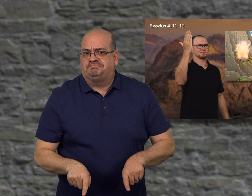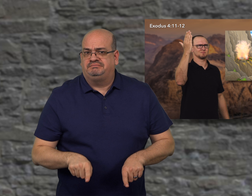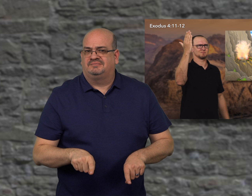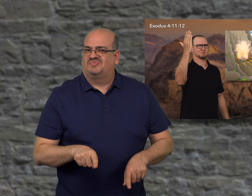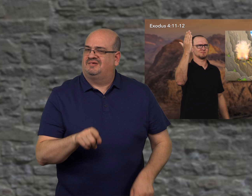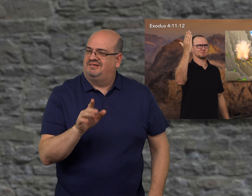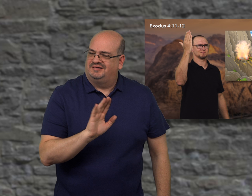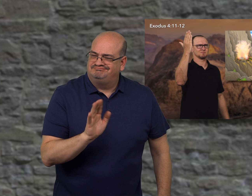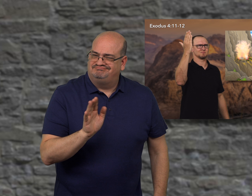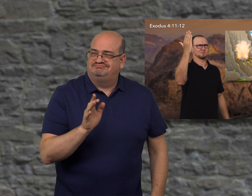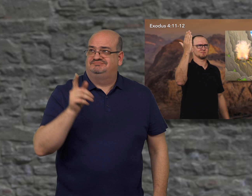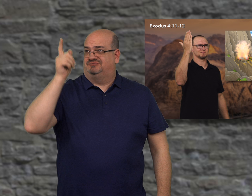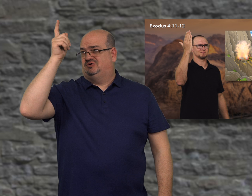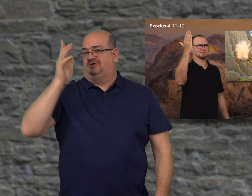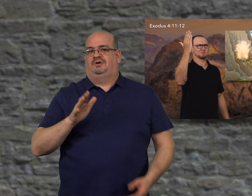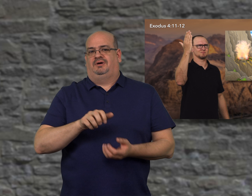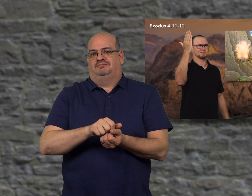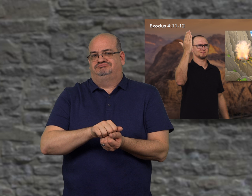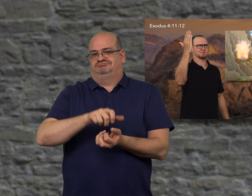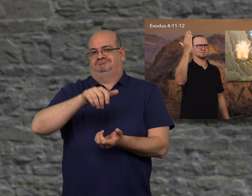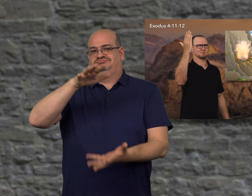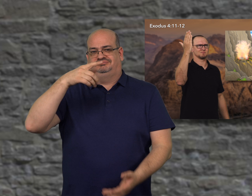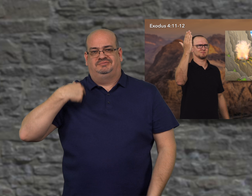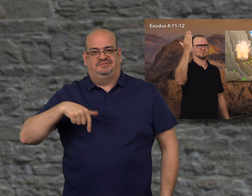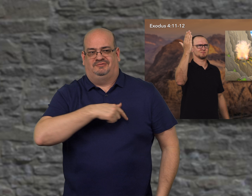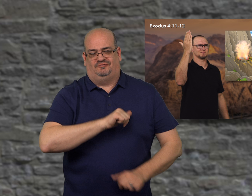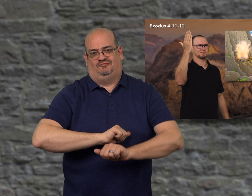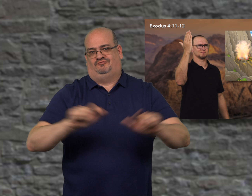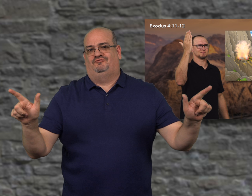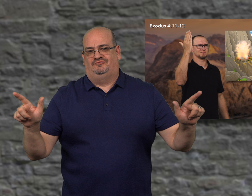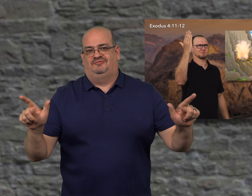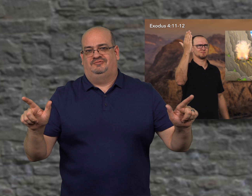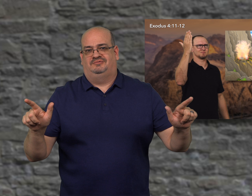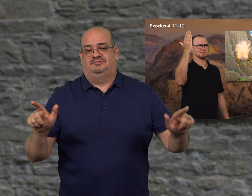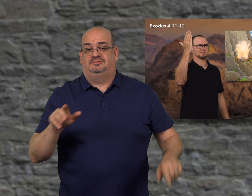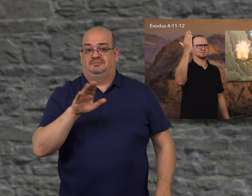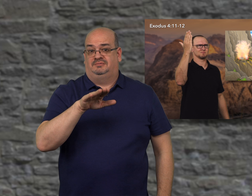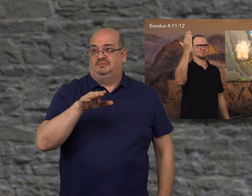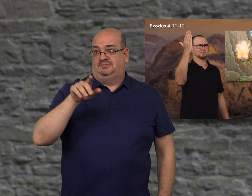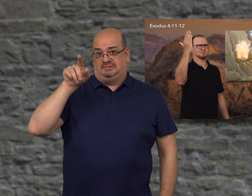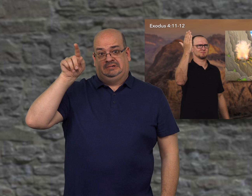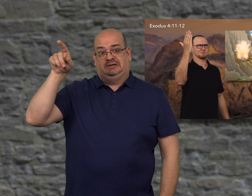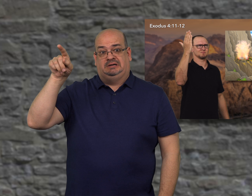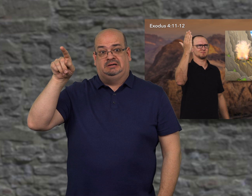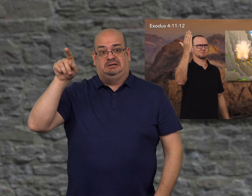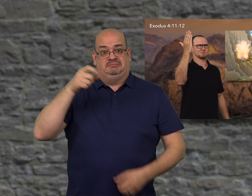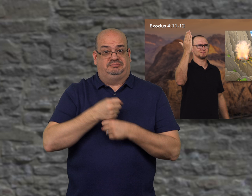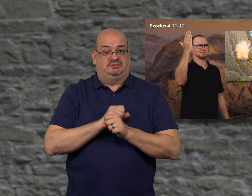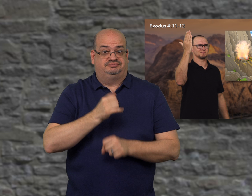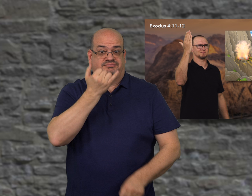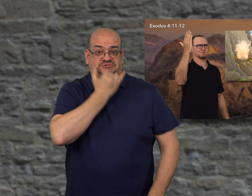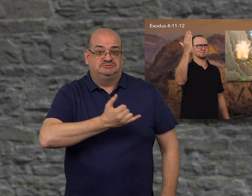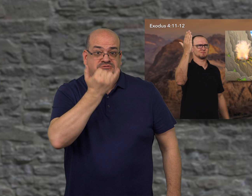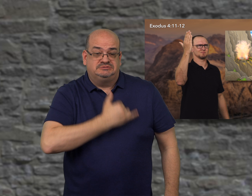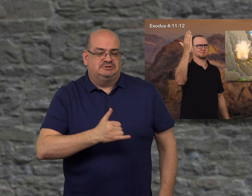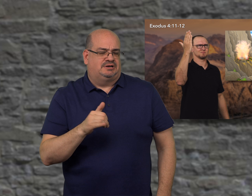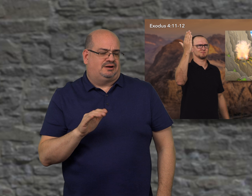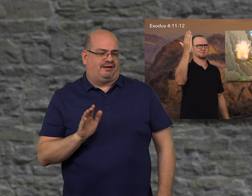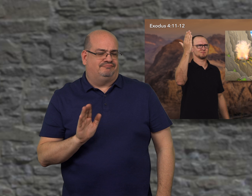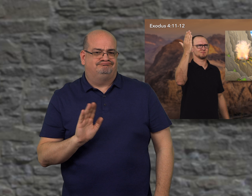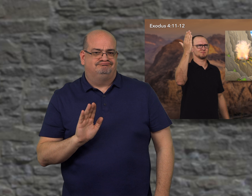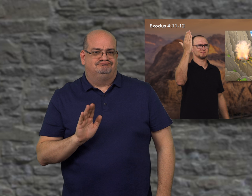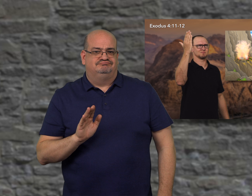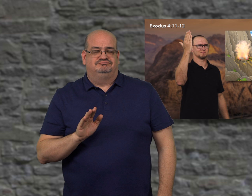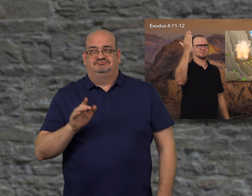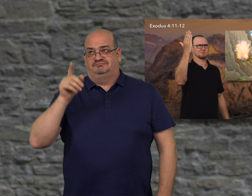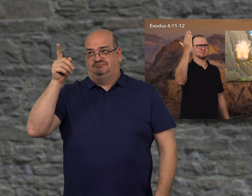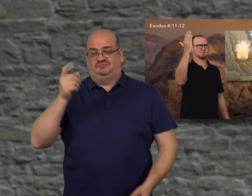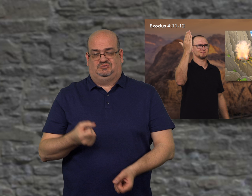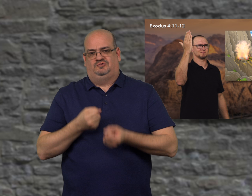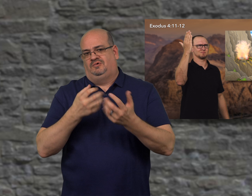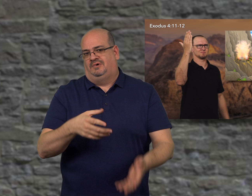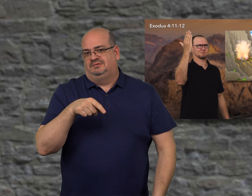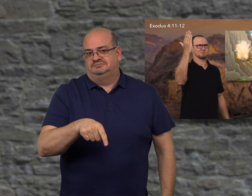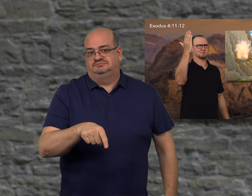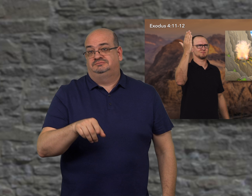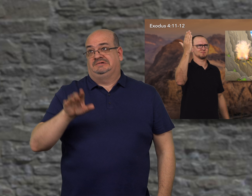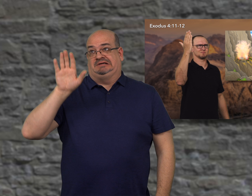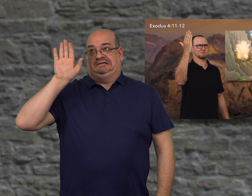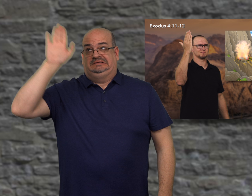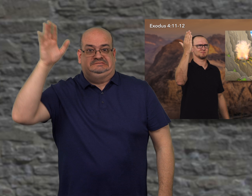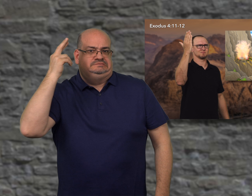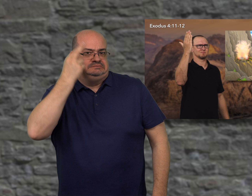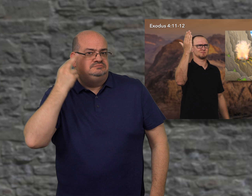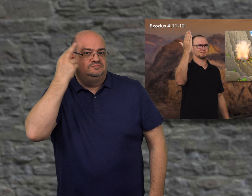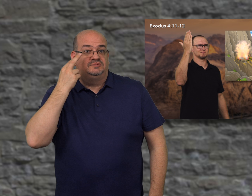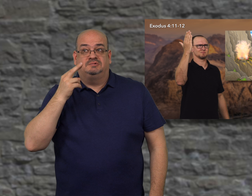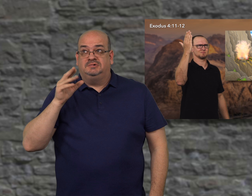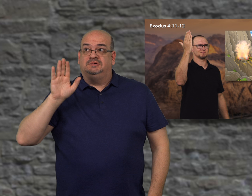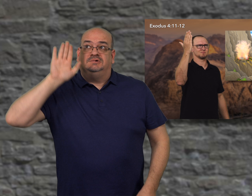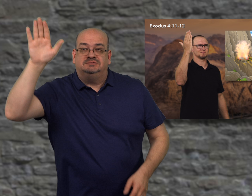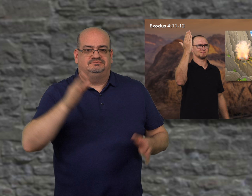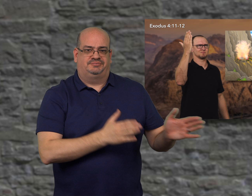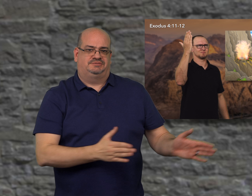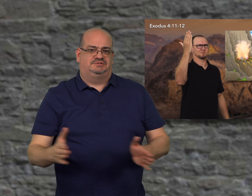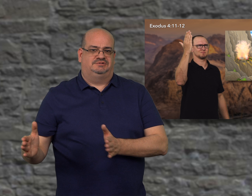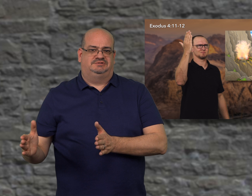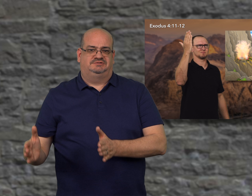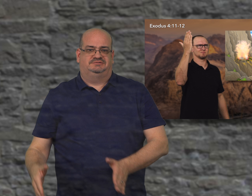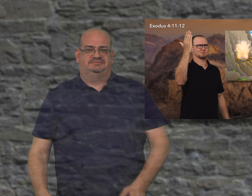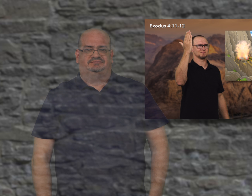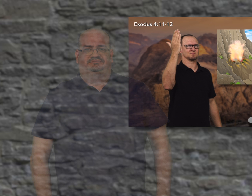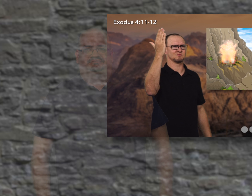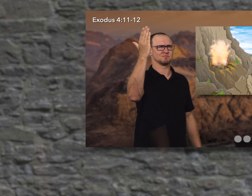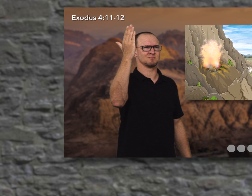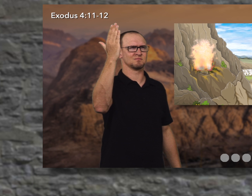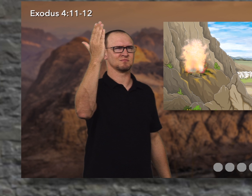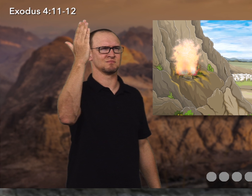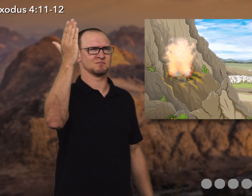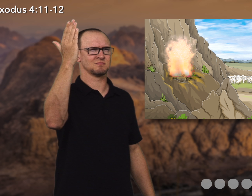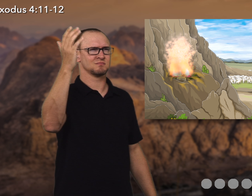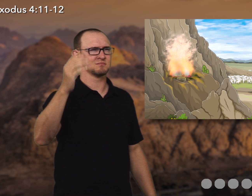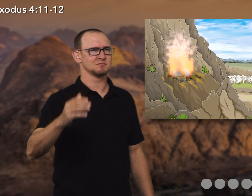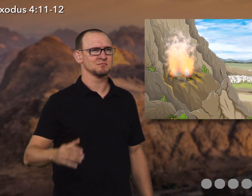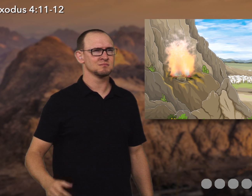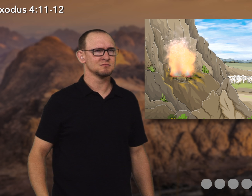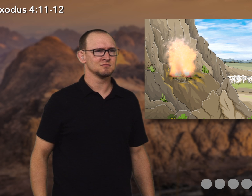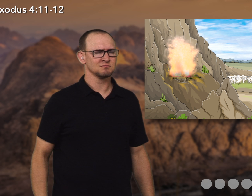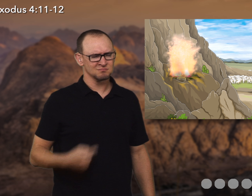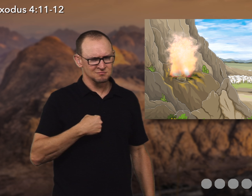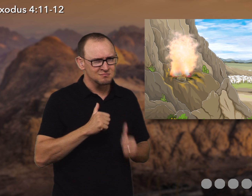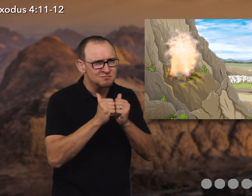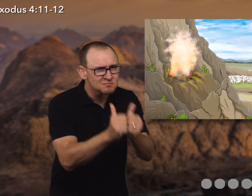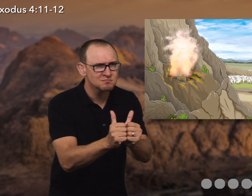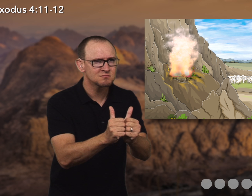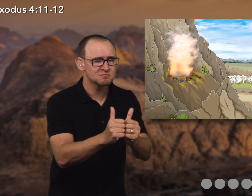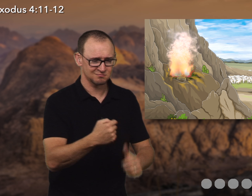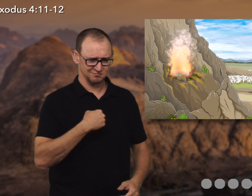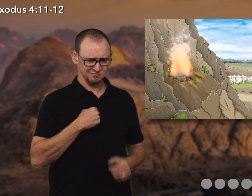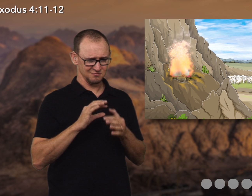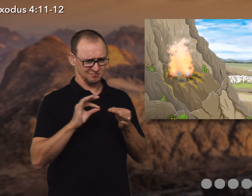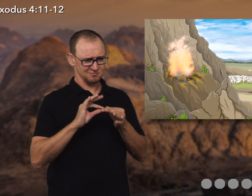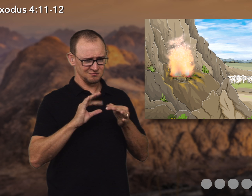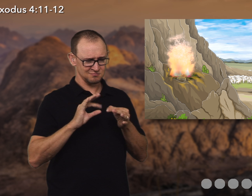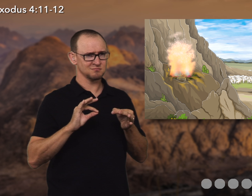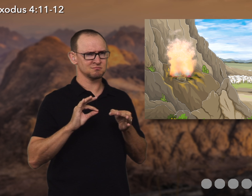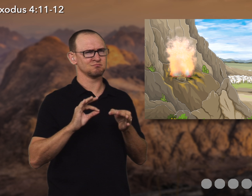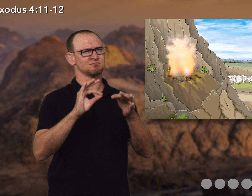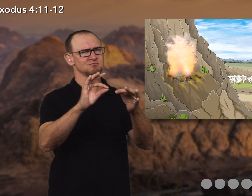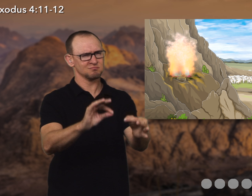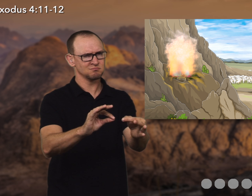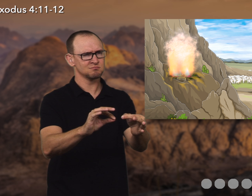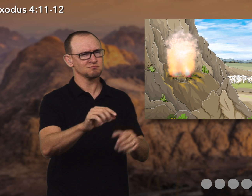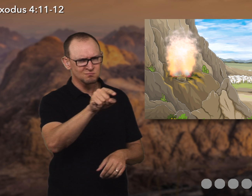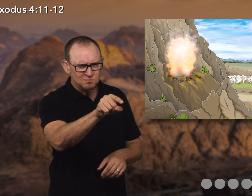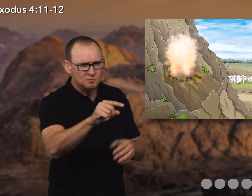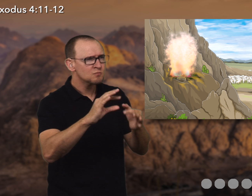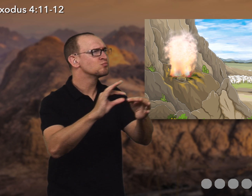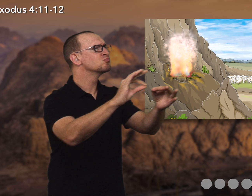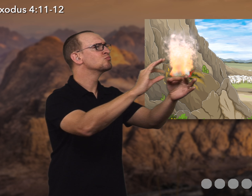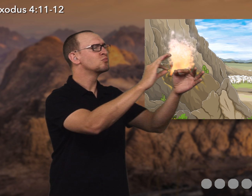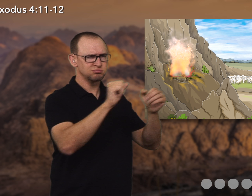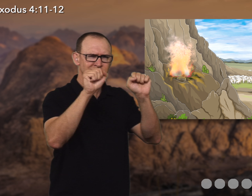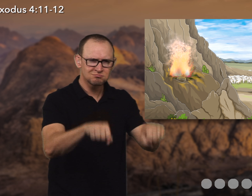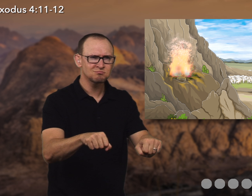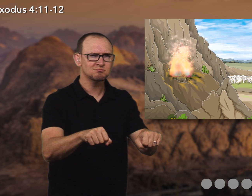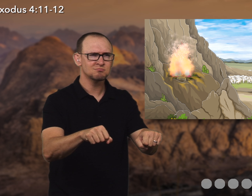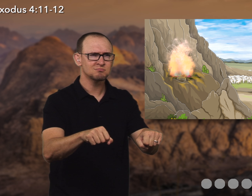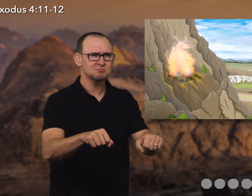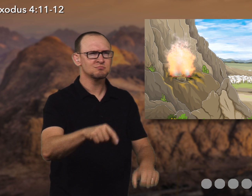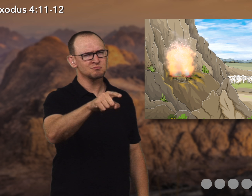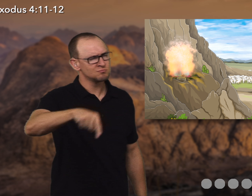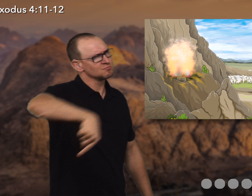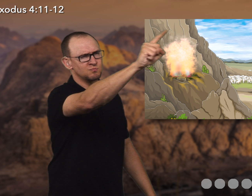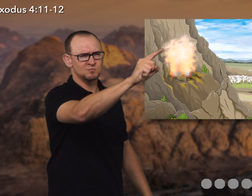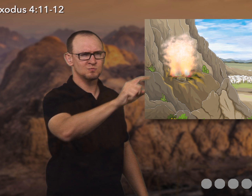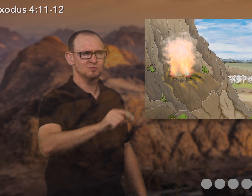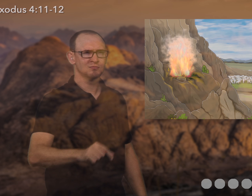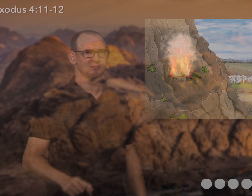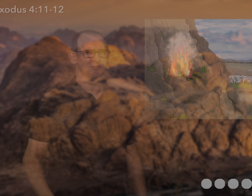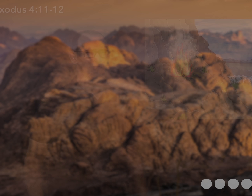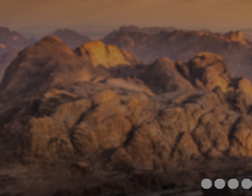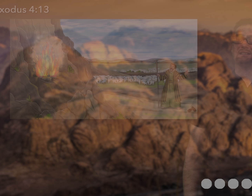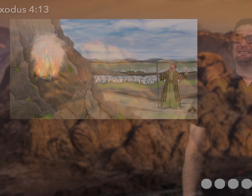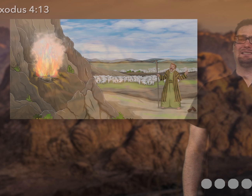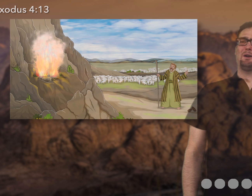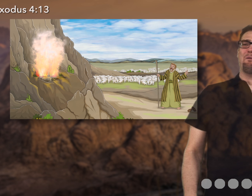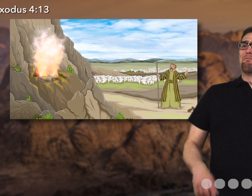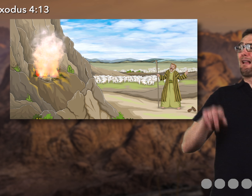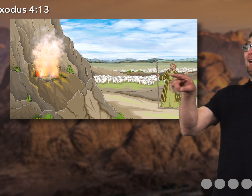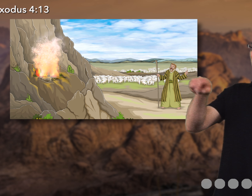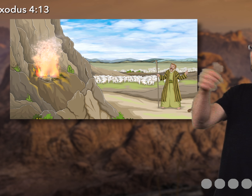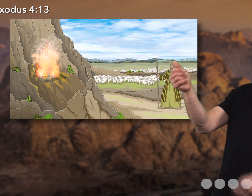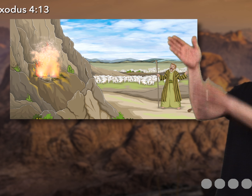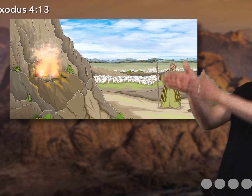I will help you as you speak, and I will teach you what to say.”